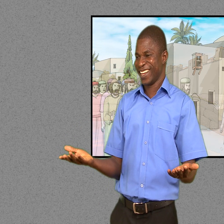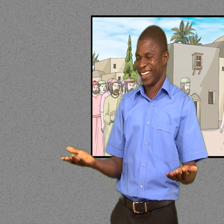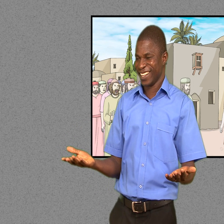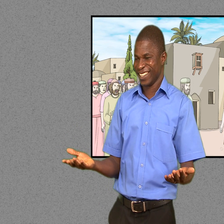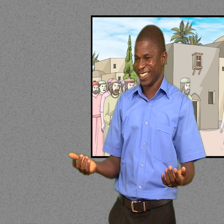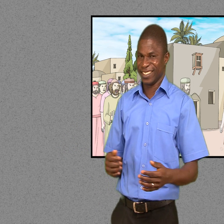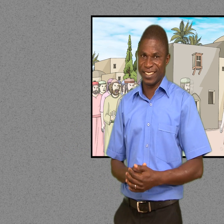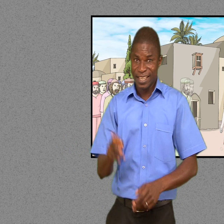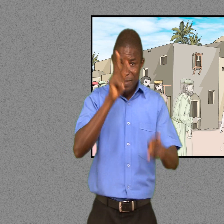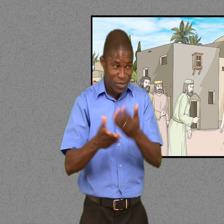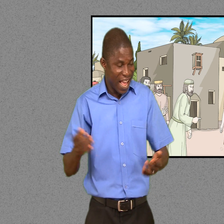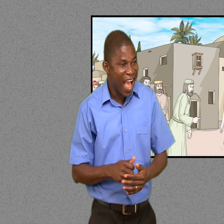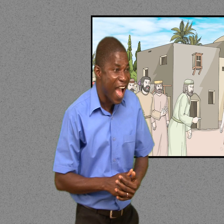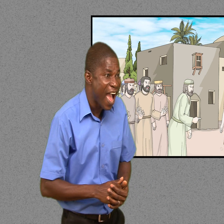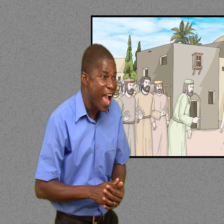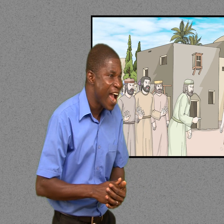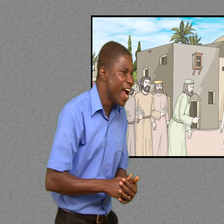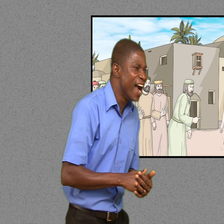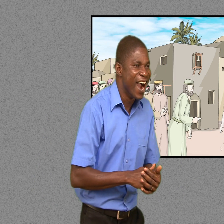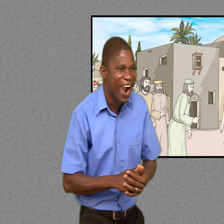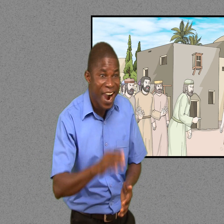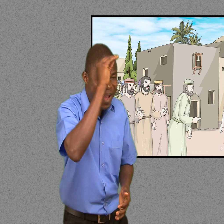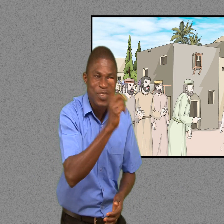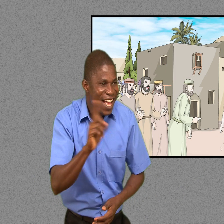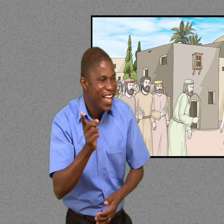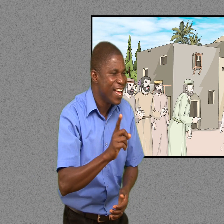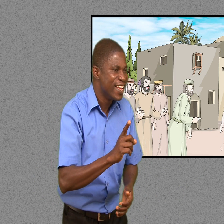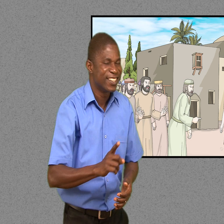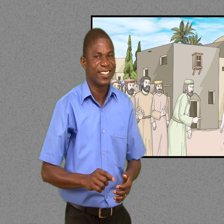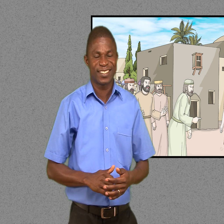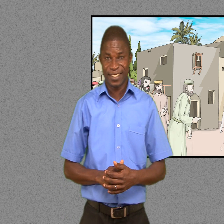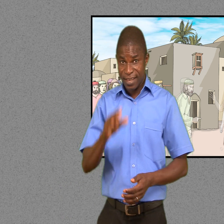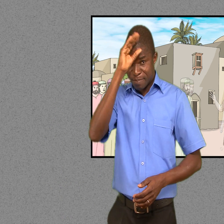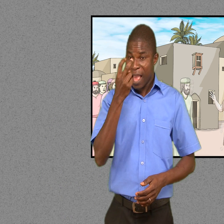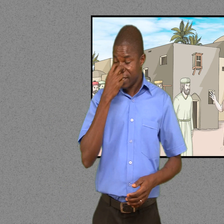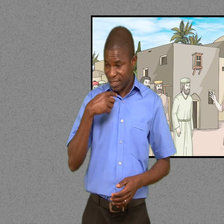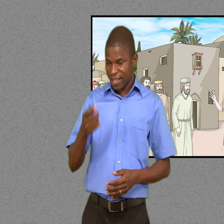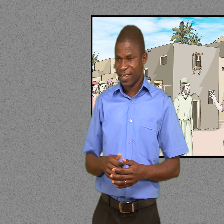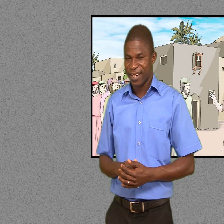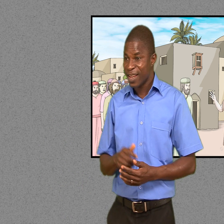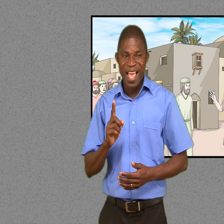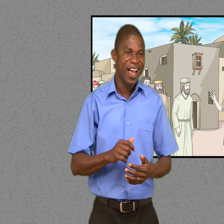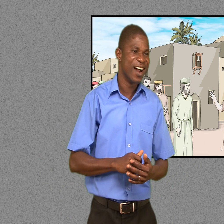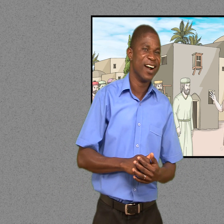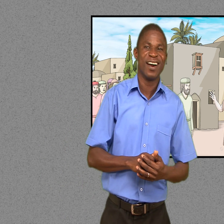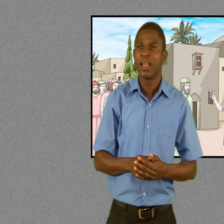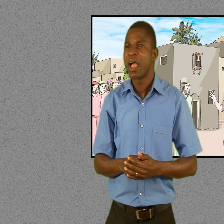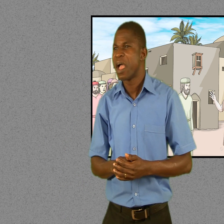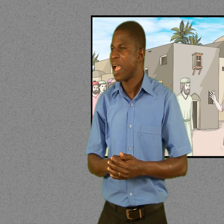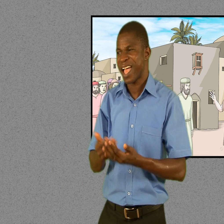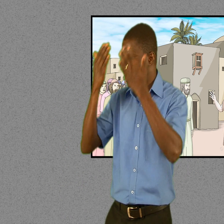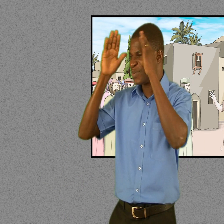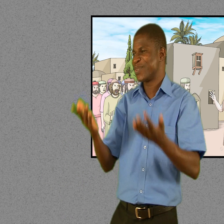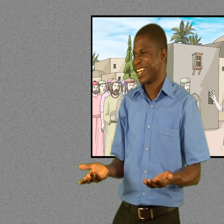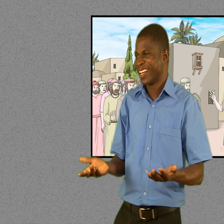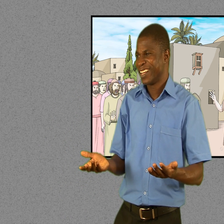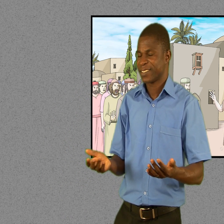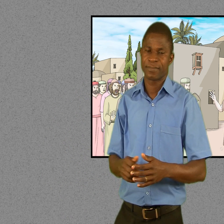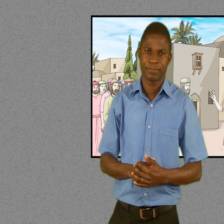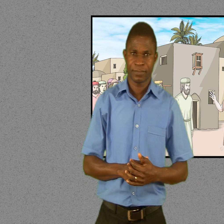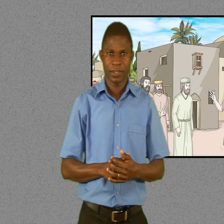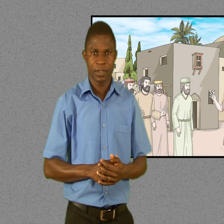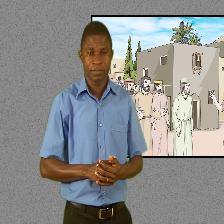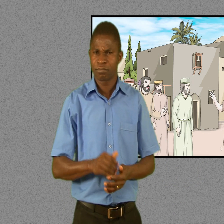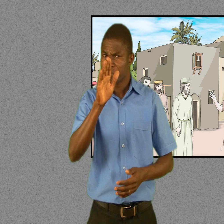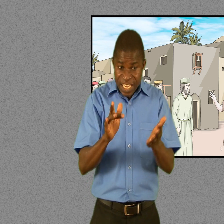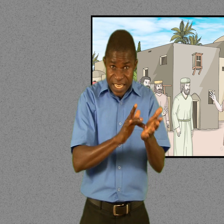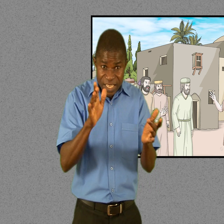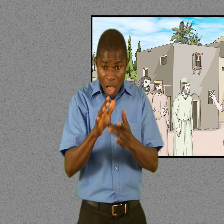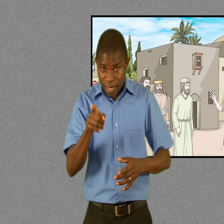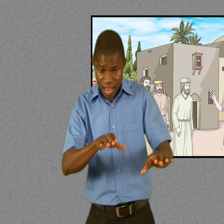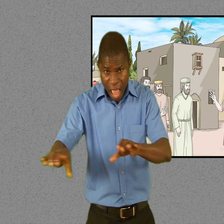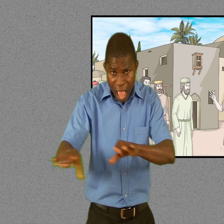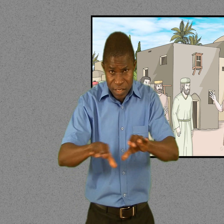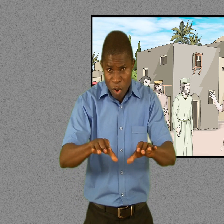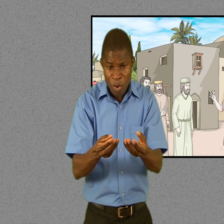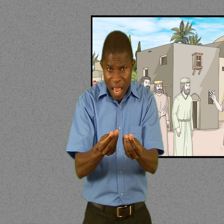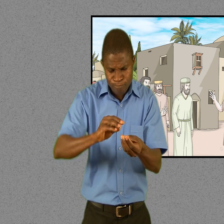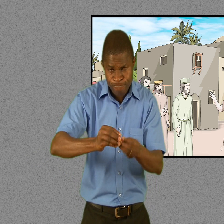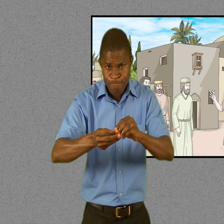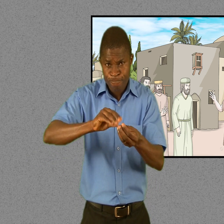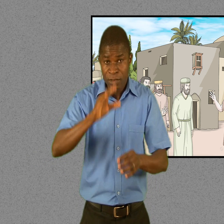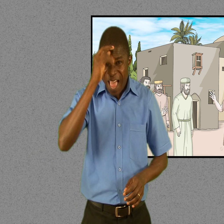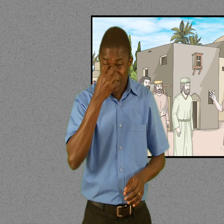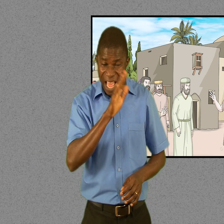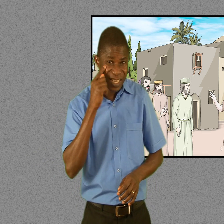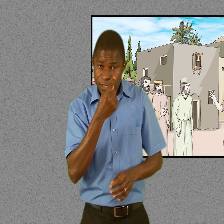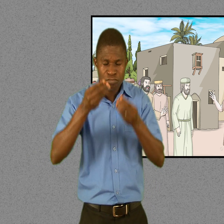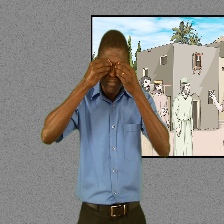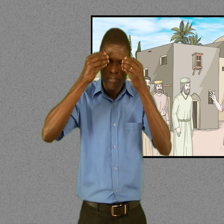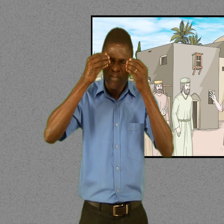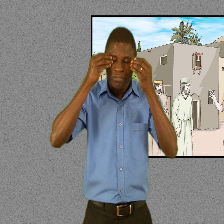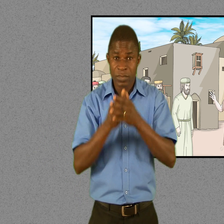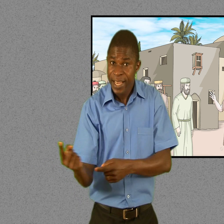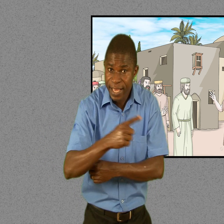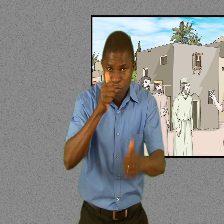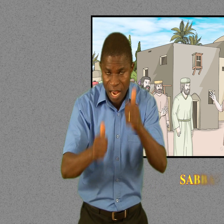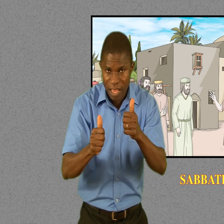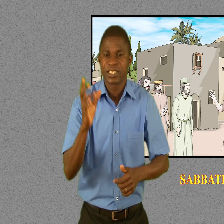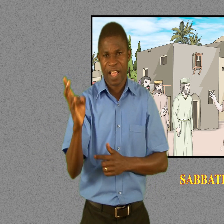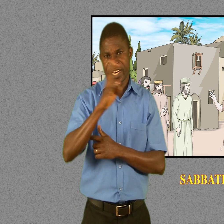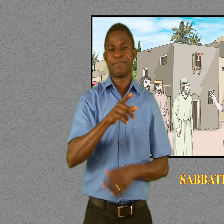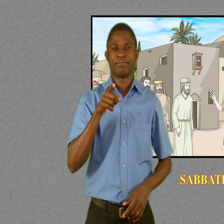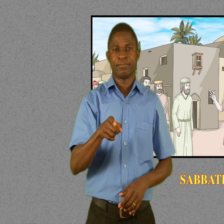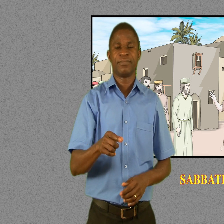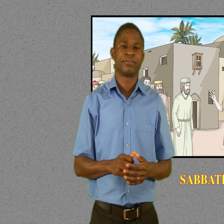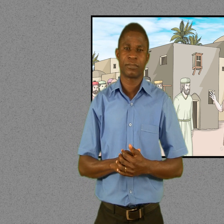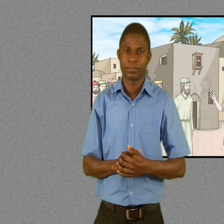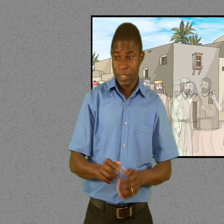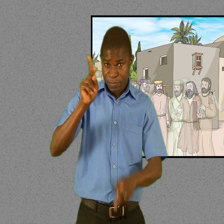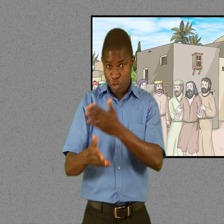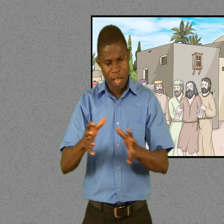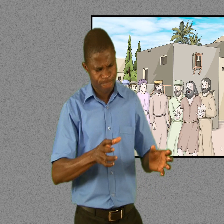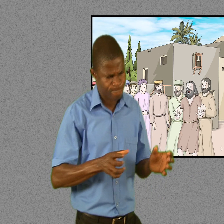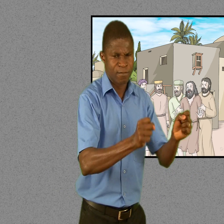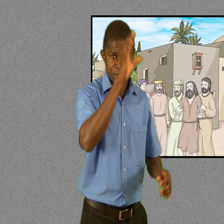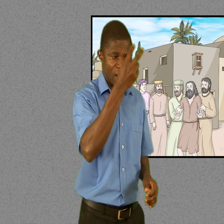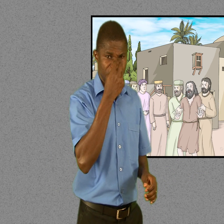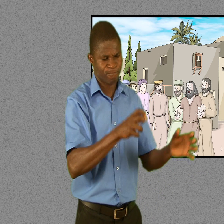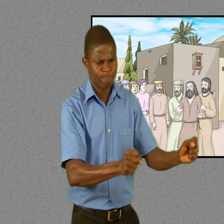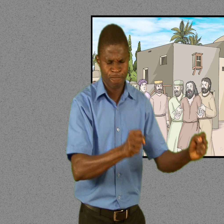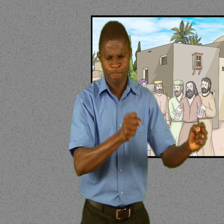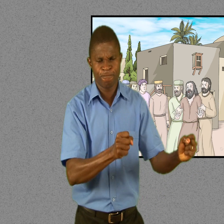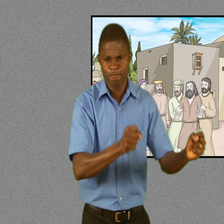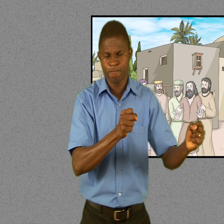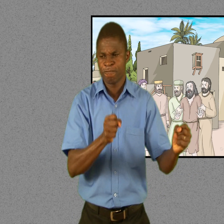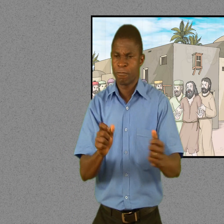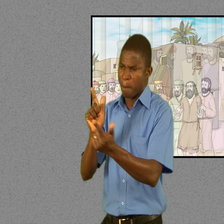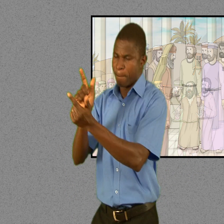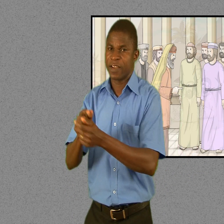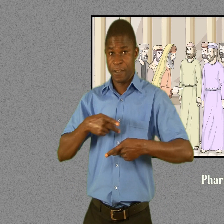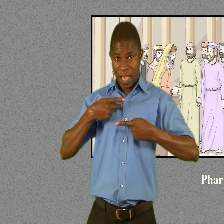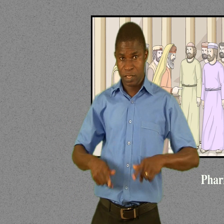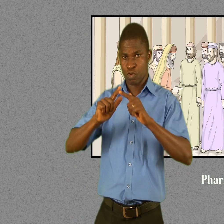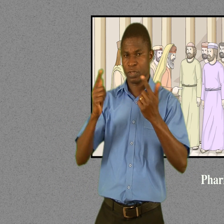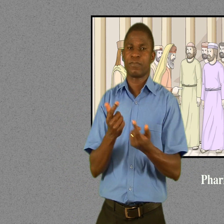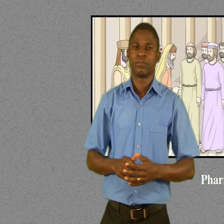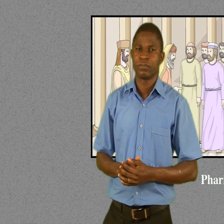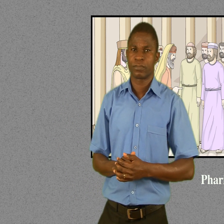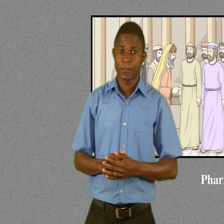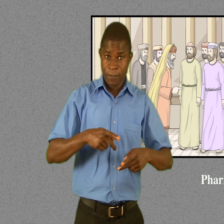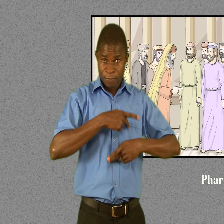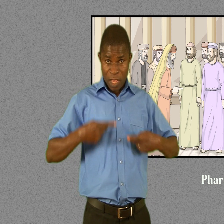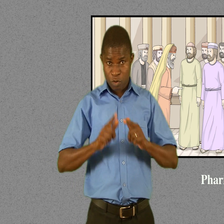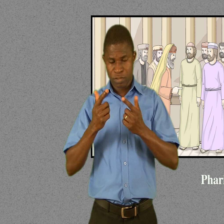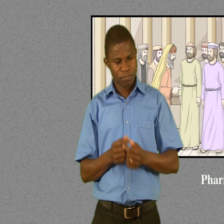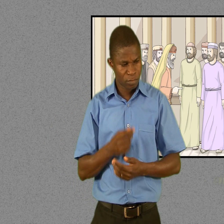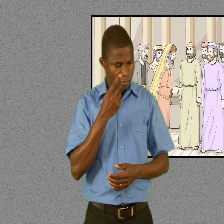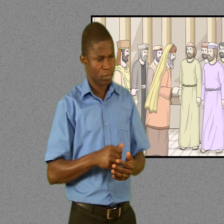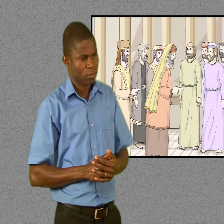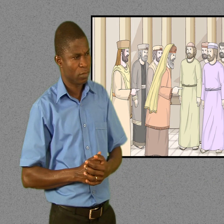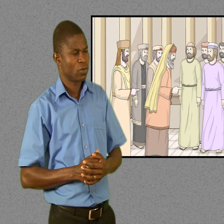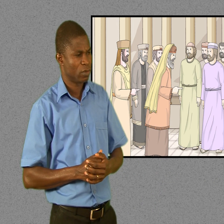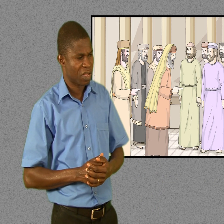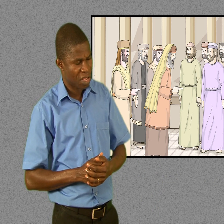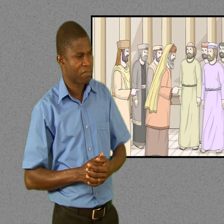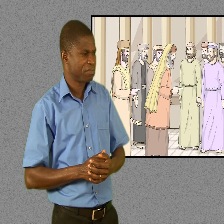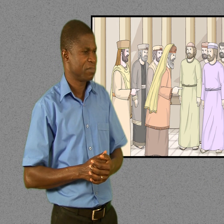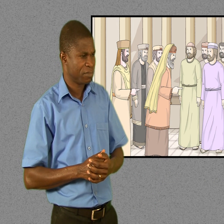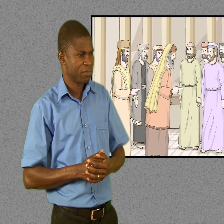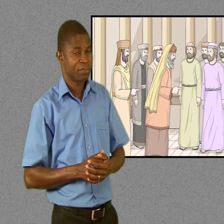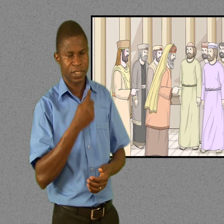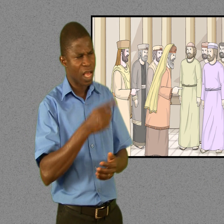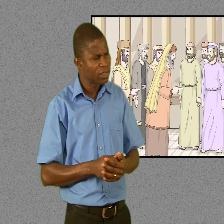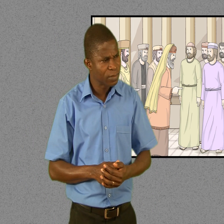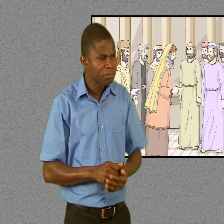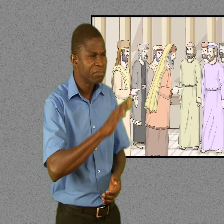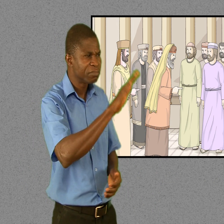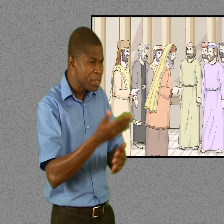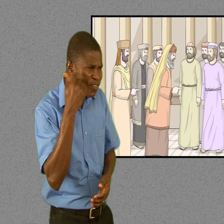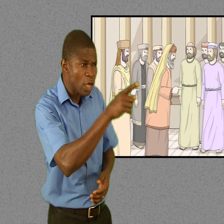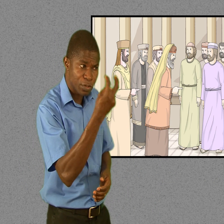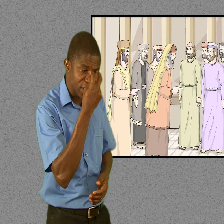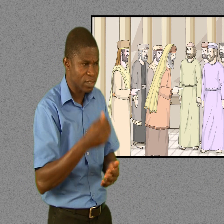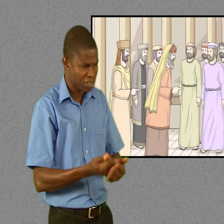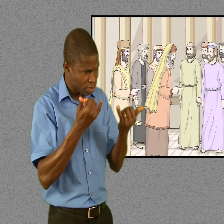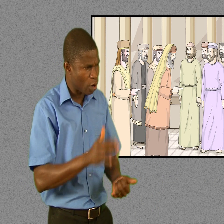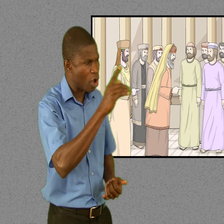“Where is He?” they asked. “I do not know,” he answered. They brought to the Pharisees the man who had been blind. Now the day on which Jesus had made the mud and opened his eyes was a Sabbath.